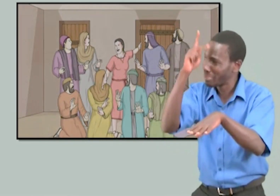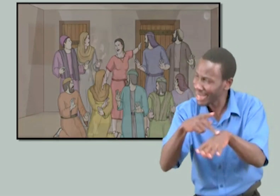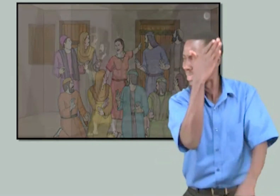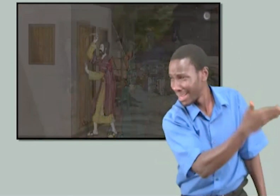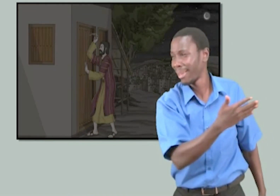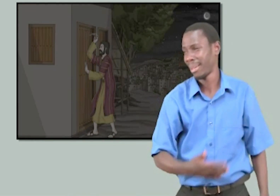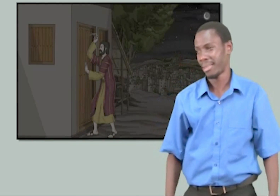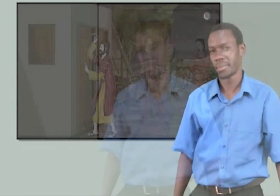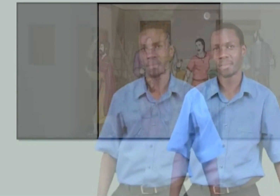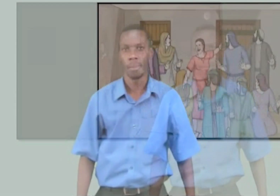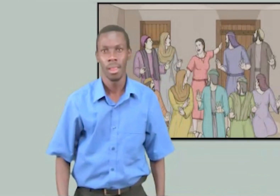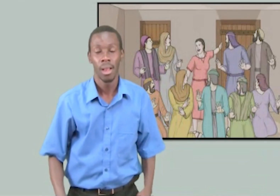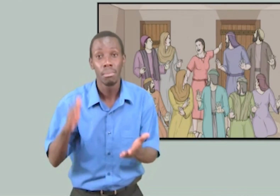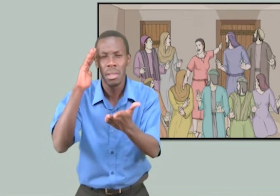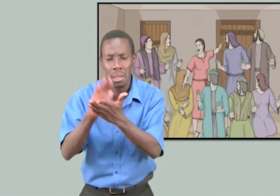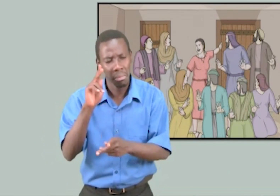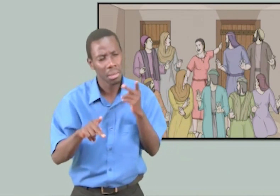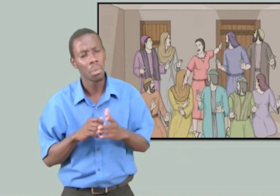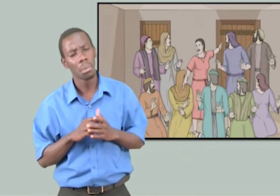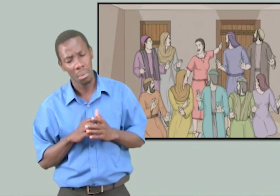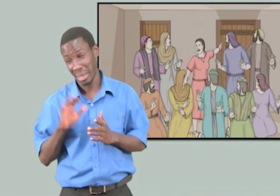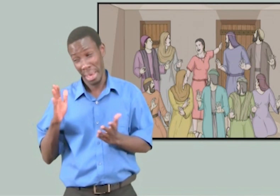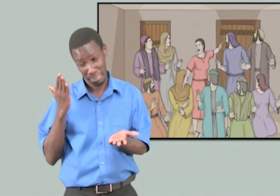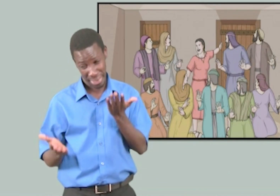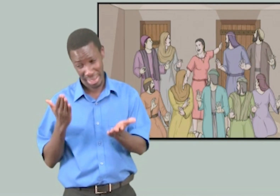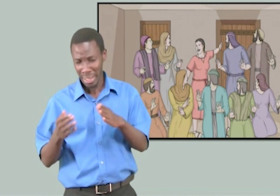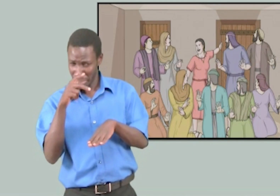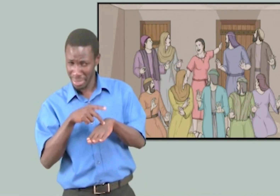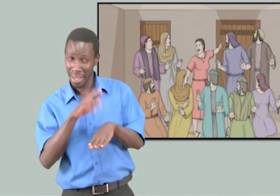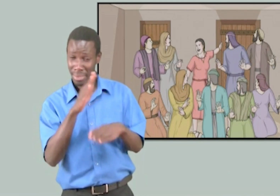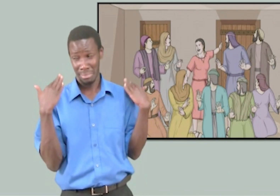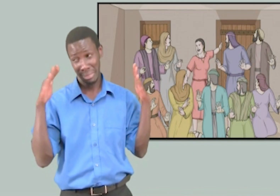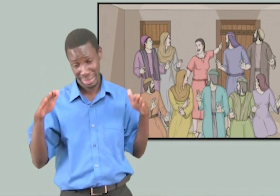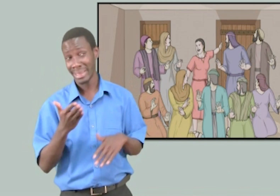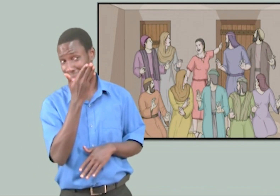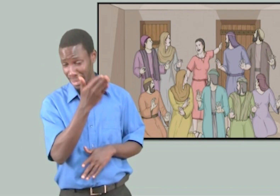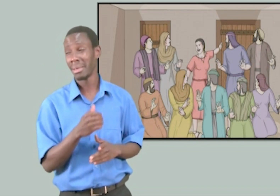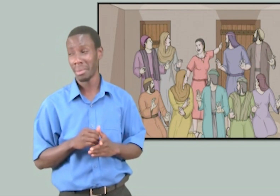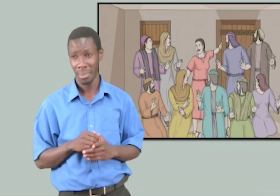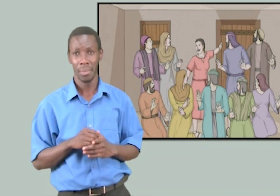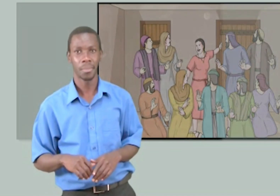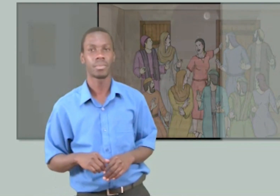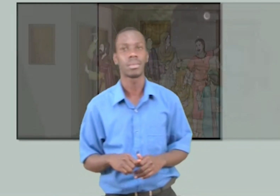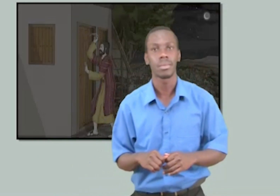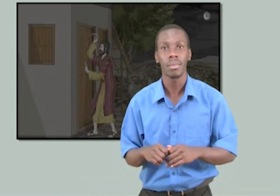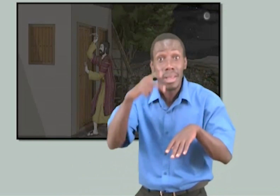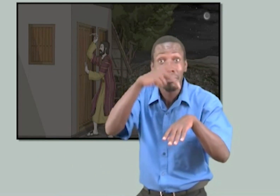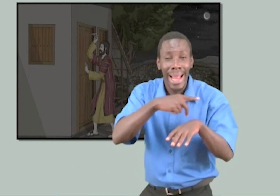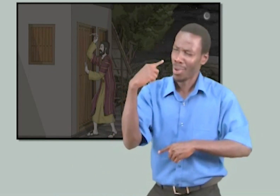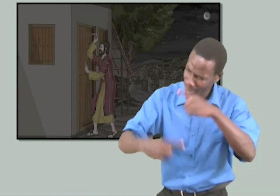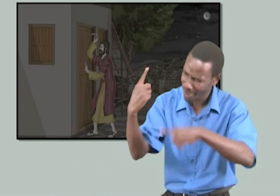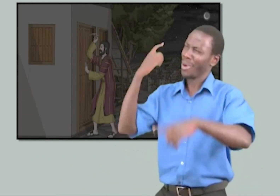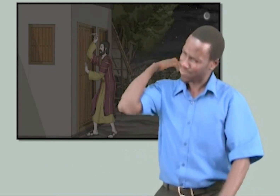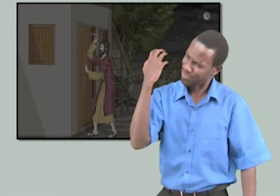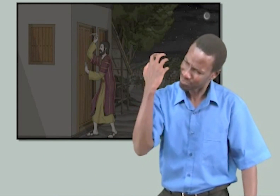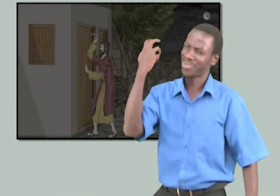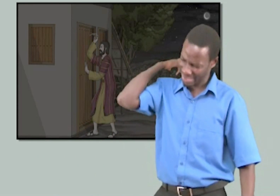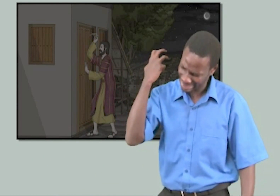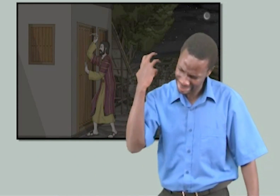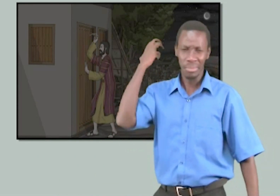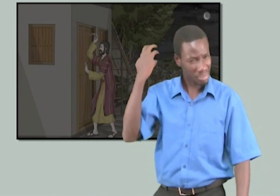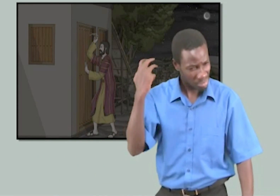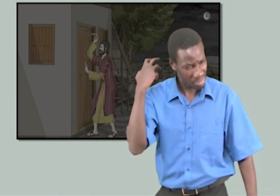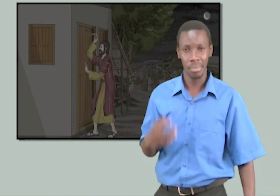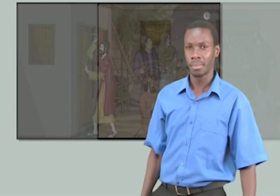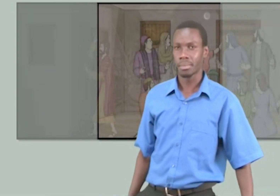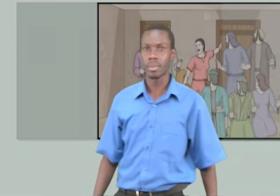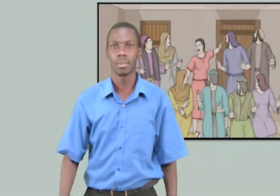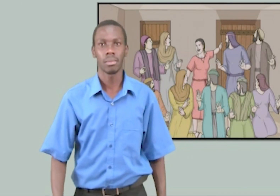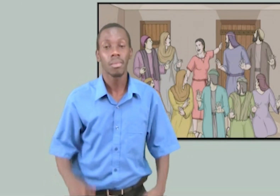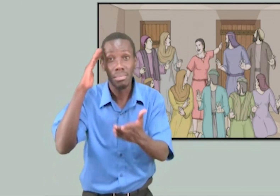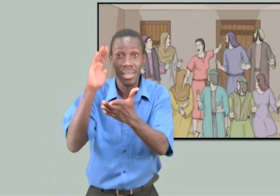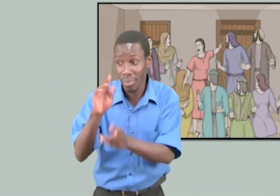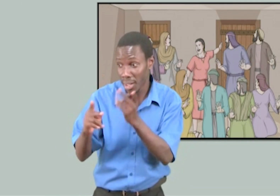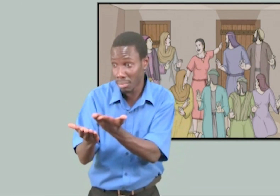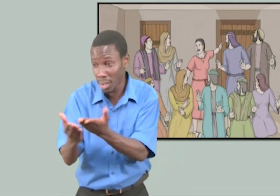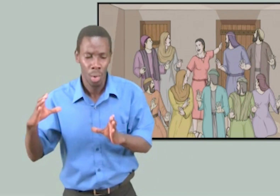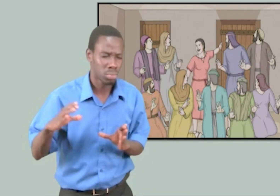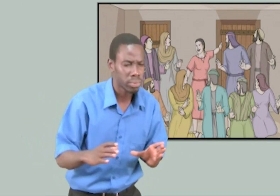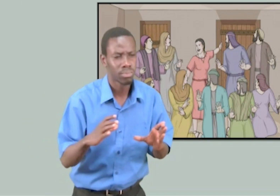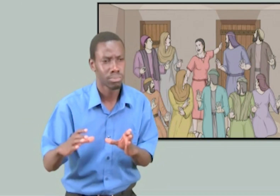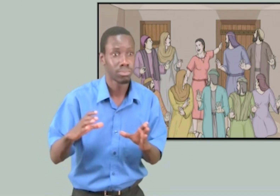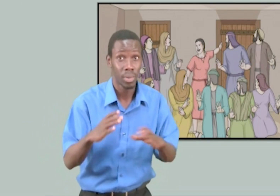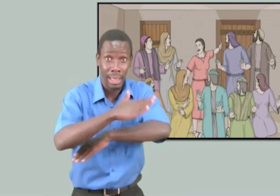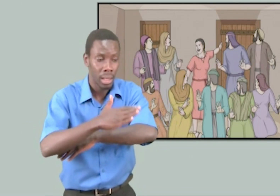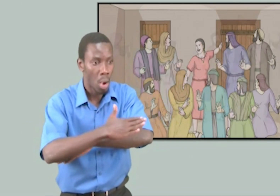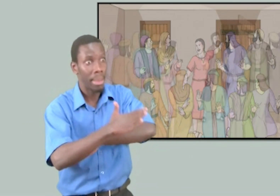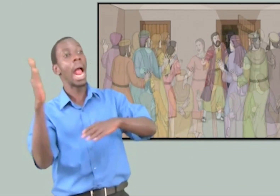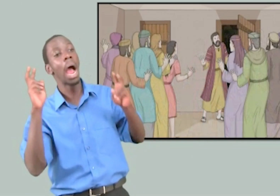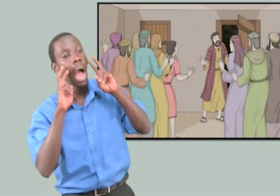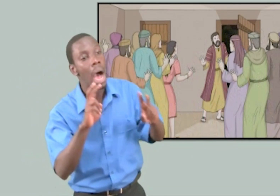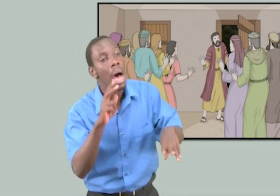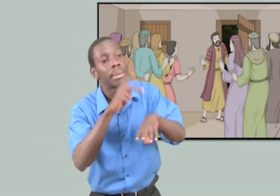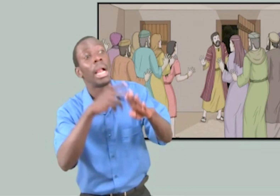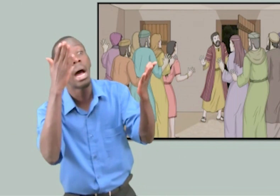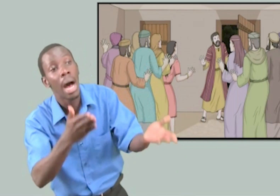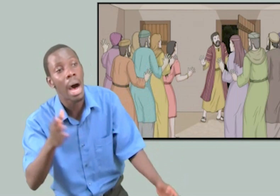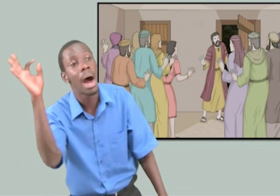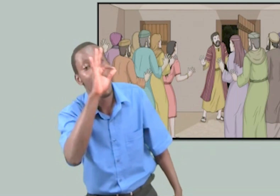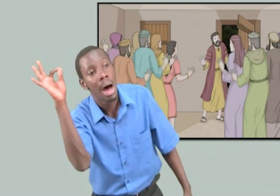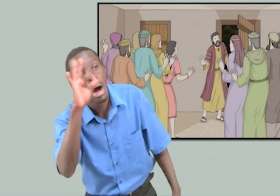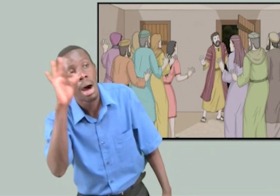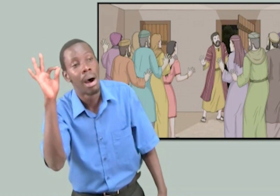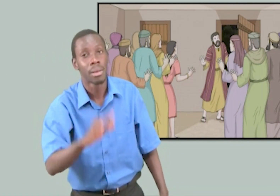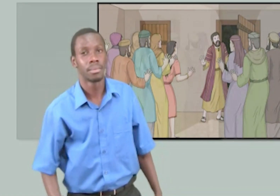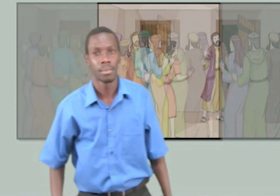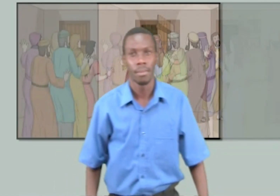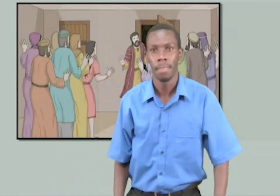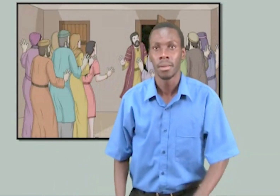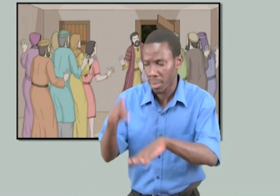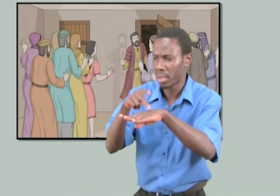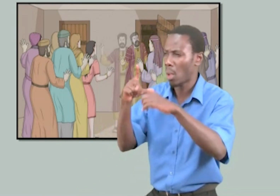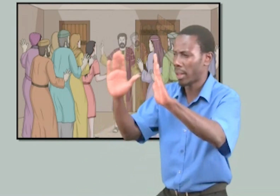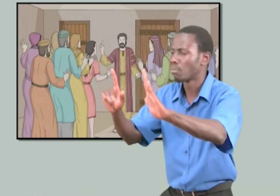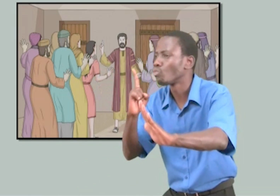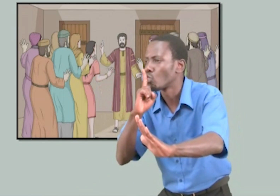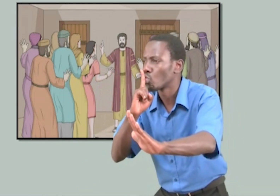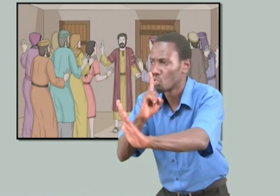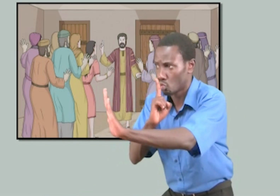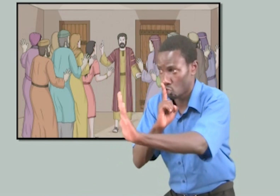But Peter kept on knocking, and when they opened the door and saw him, they were astounded.